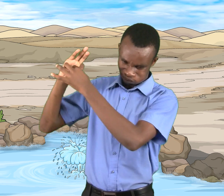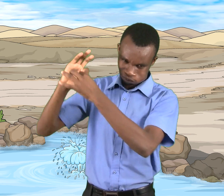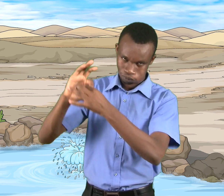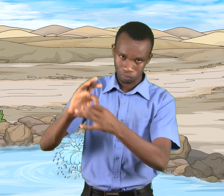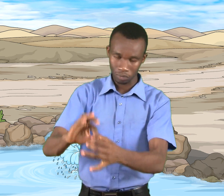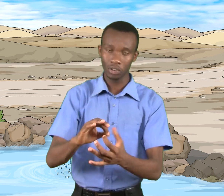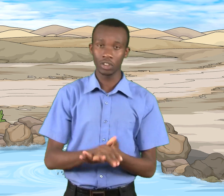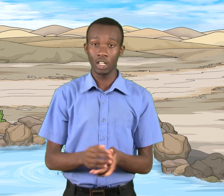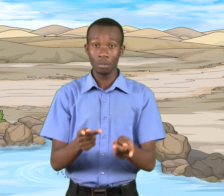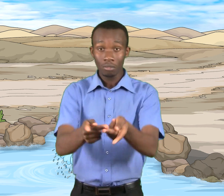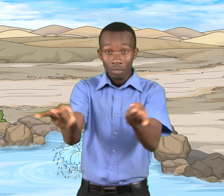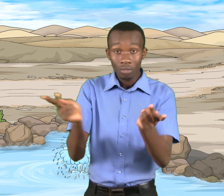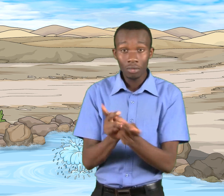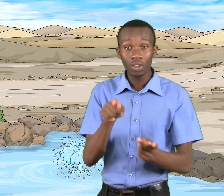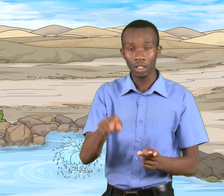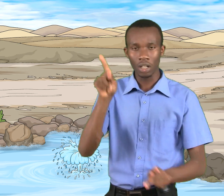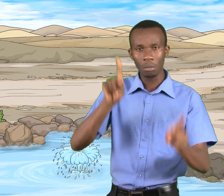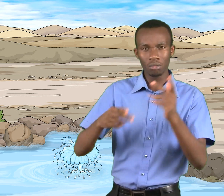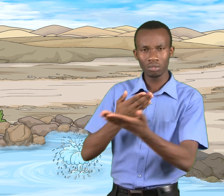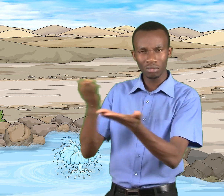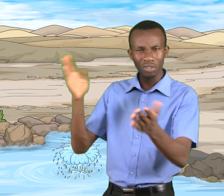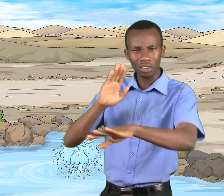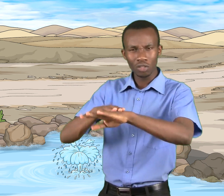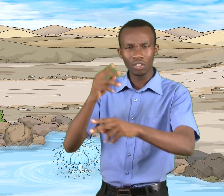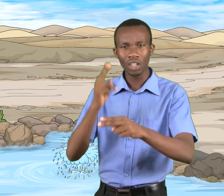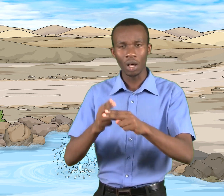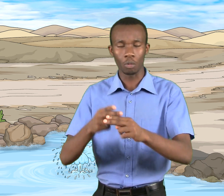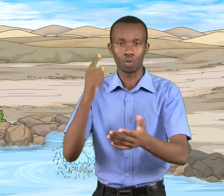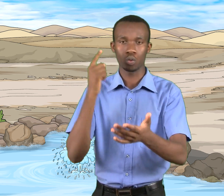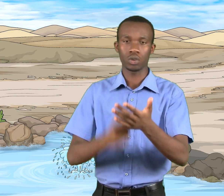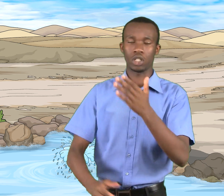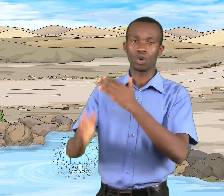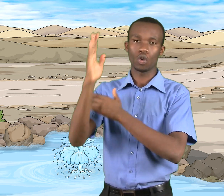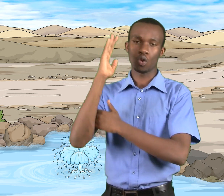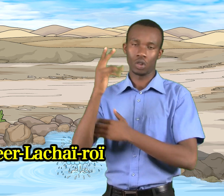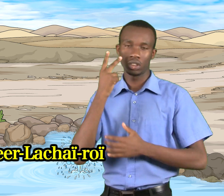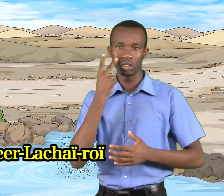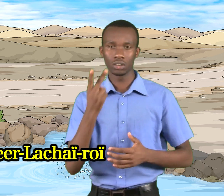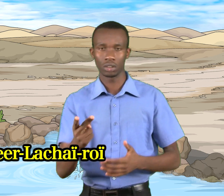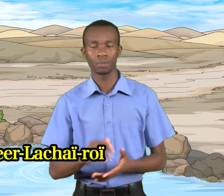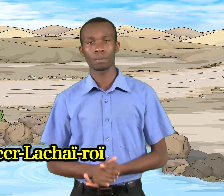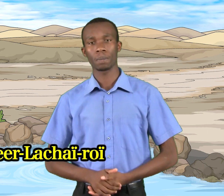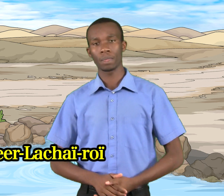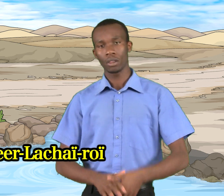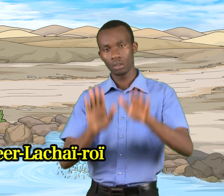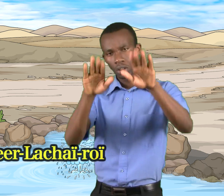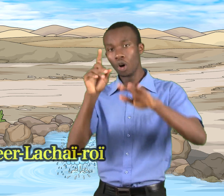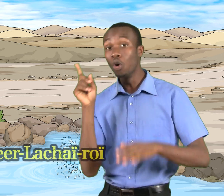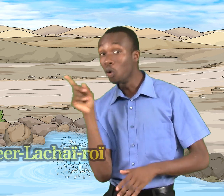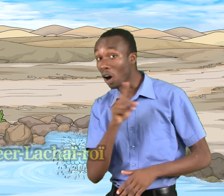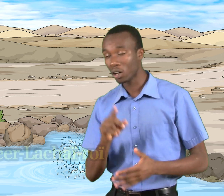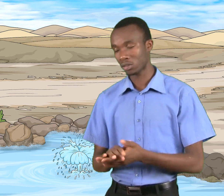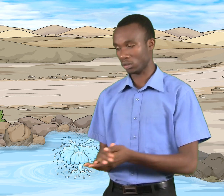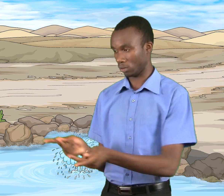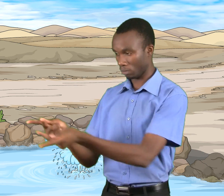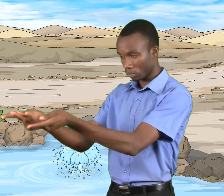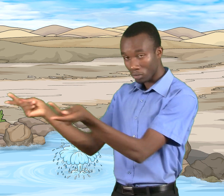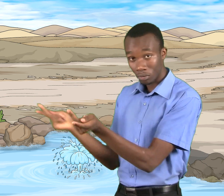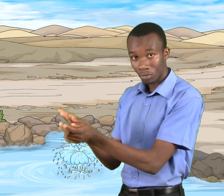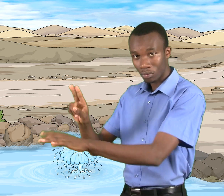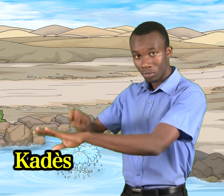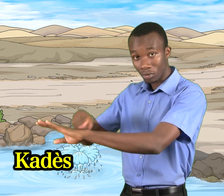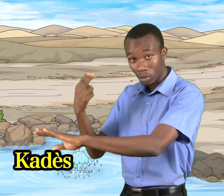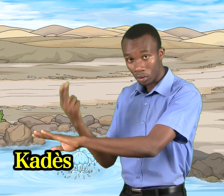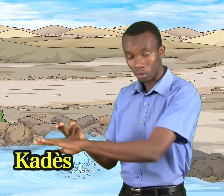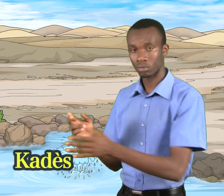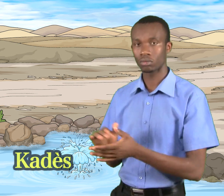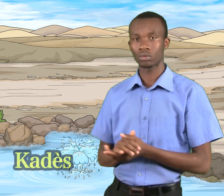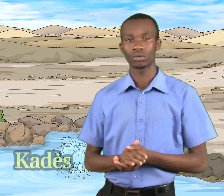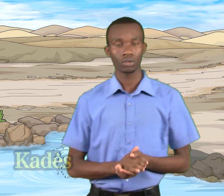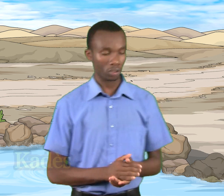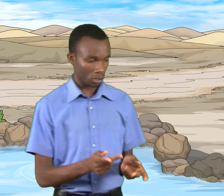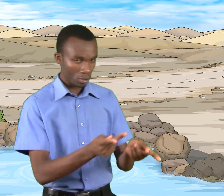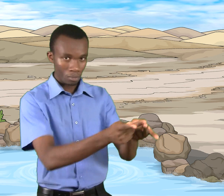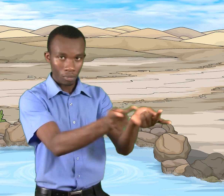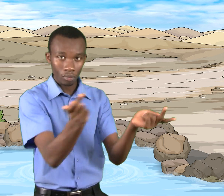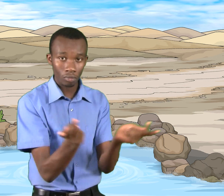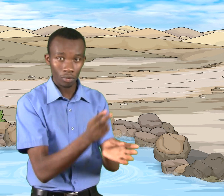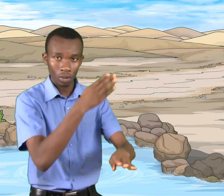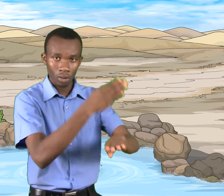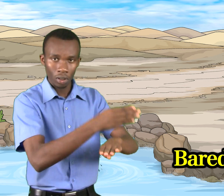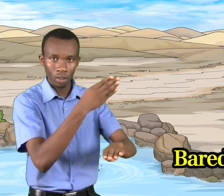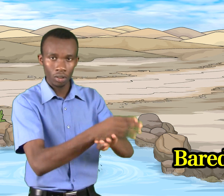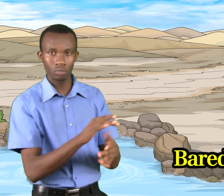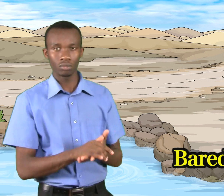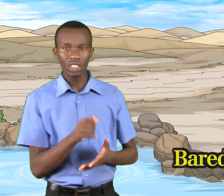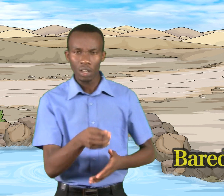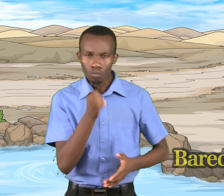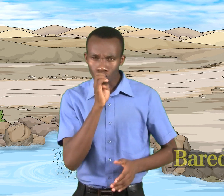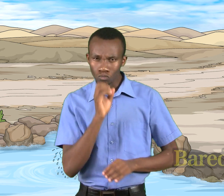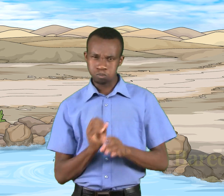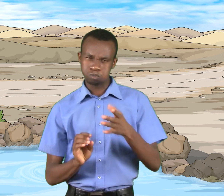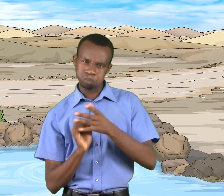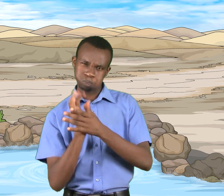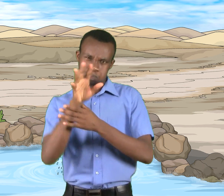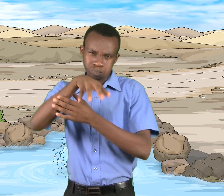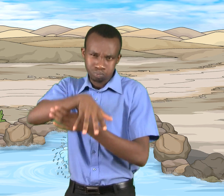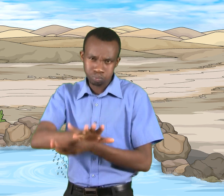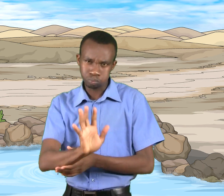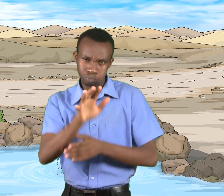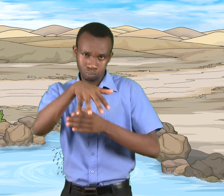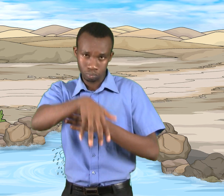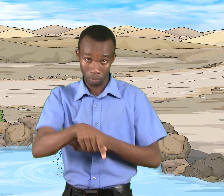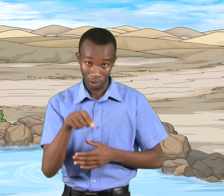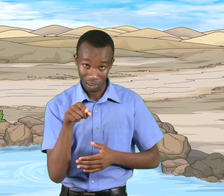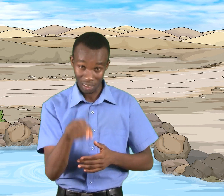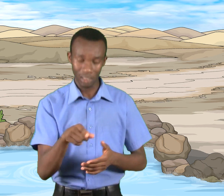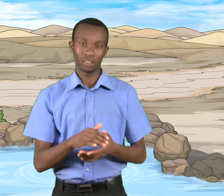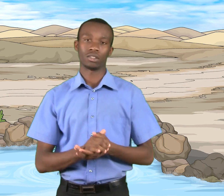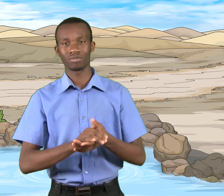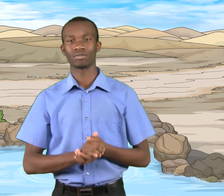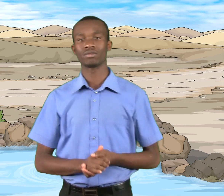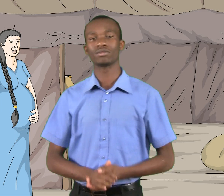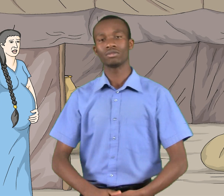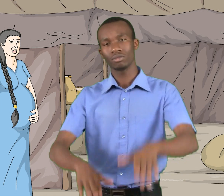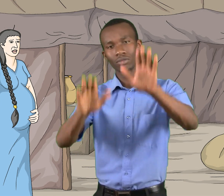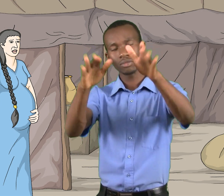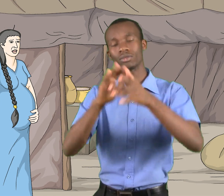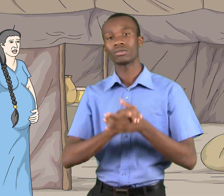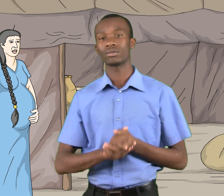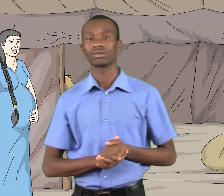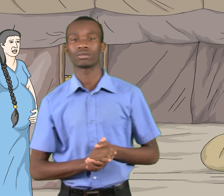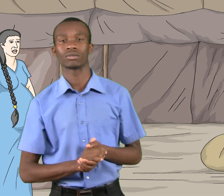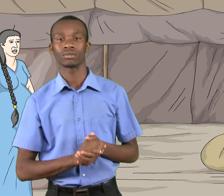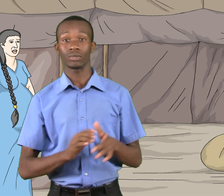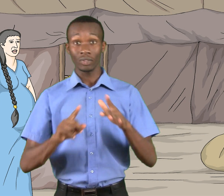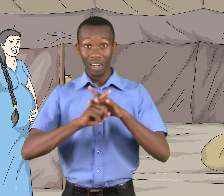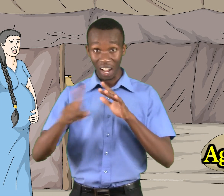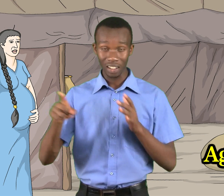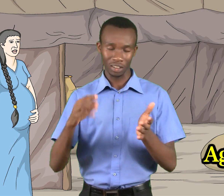Therefore the well was called Beer-lahai-roi. It is located between Kadesh and Bered.